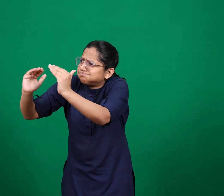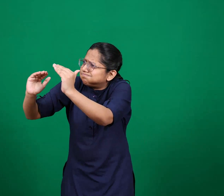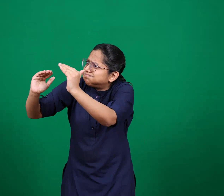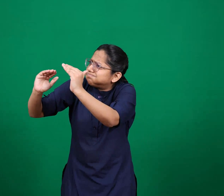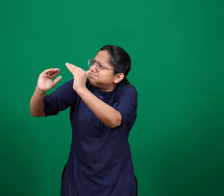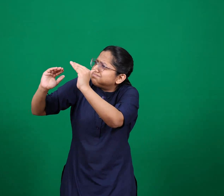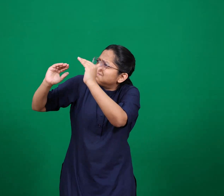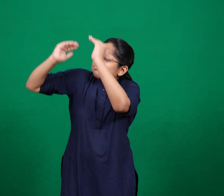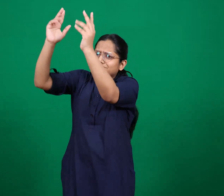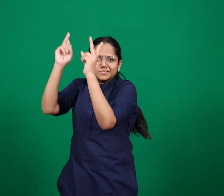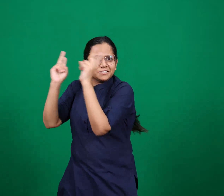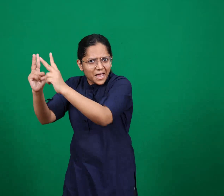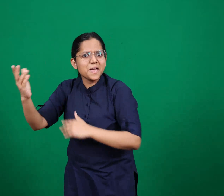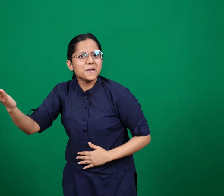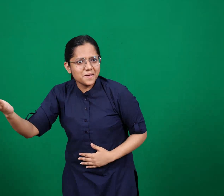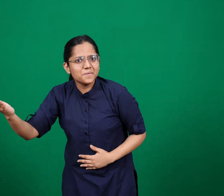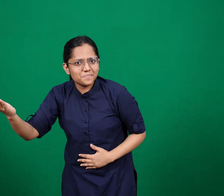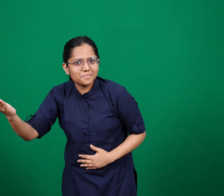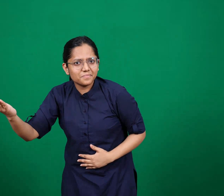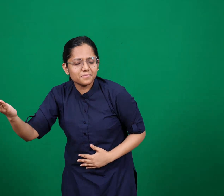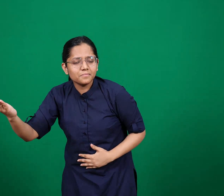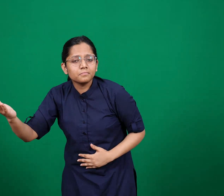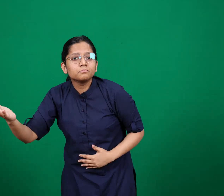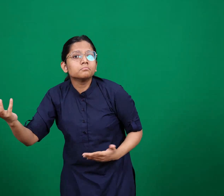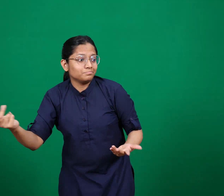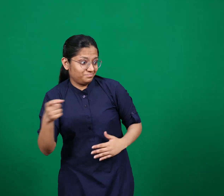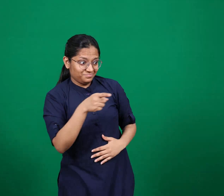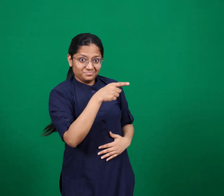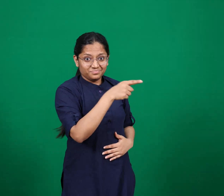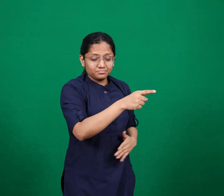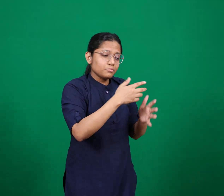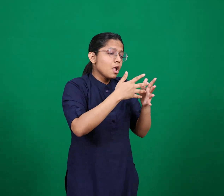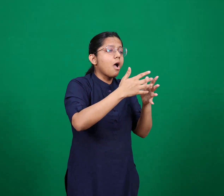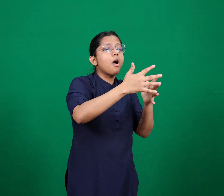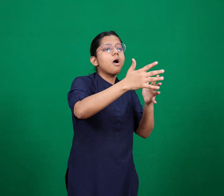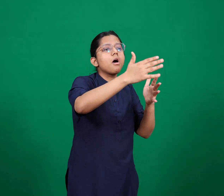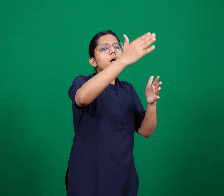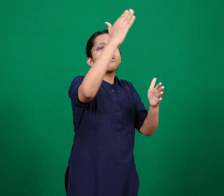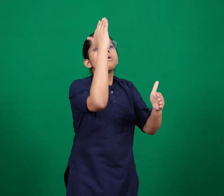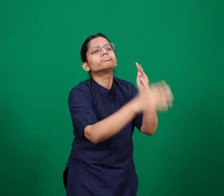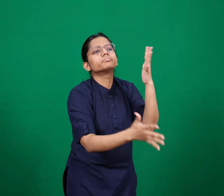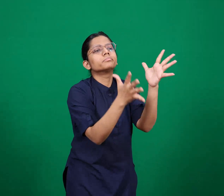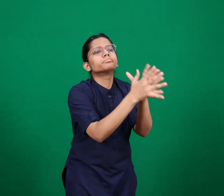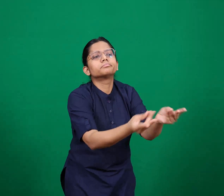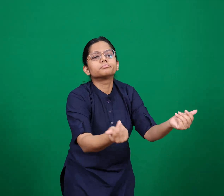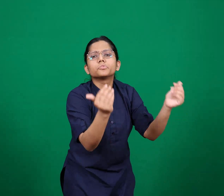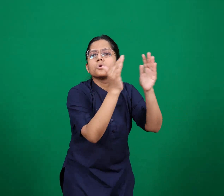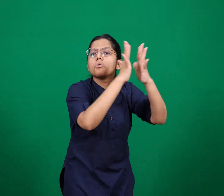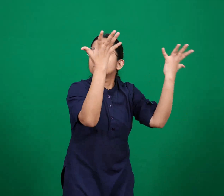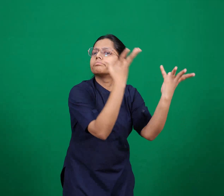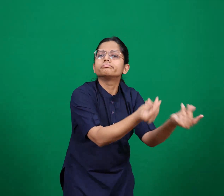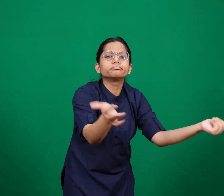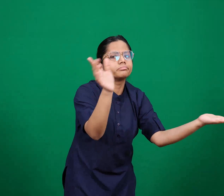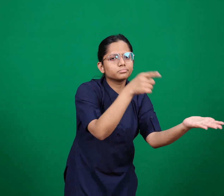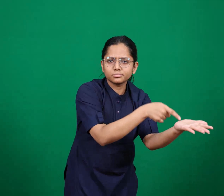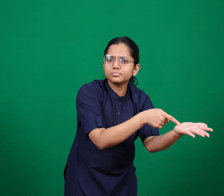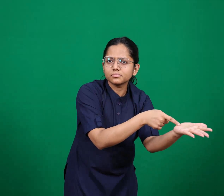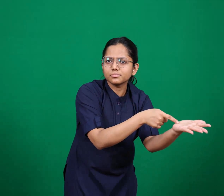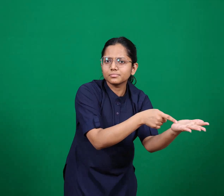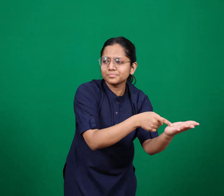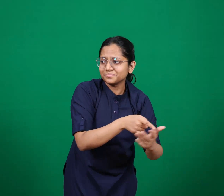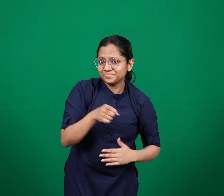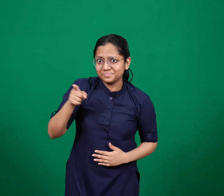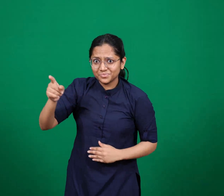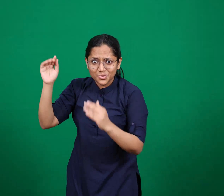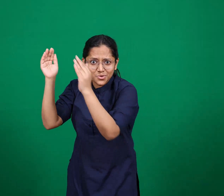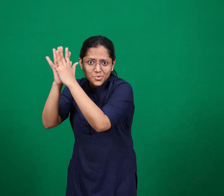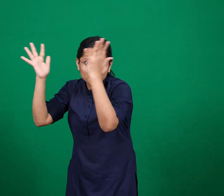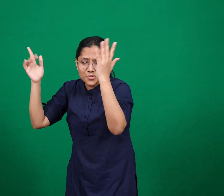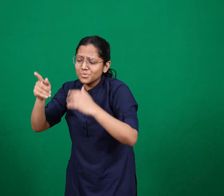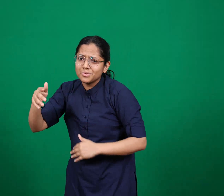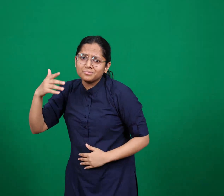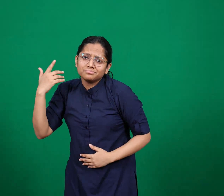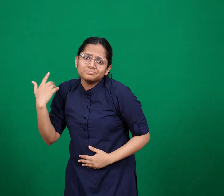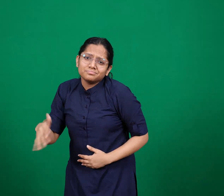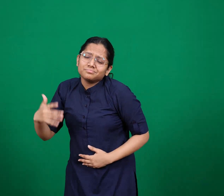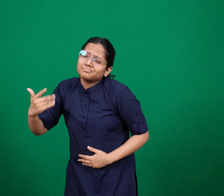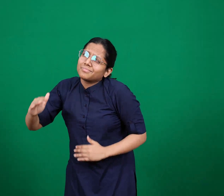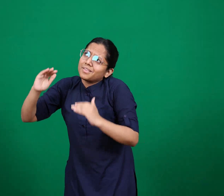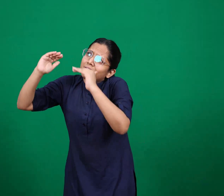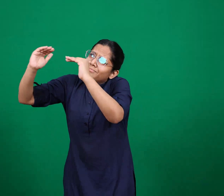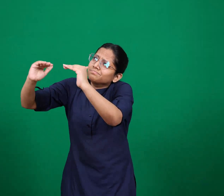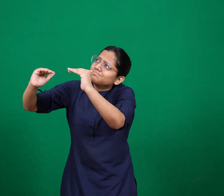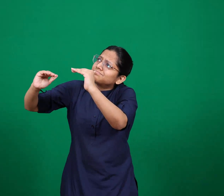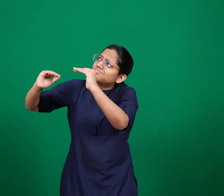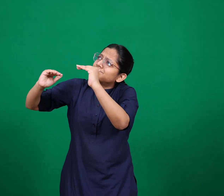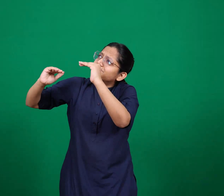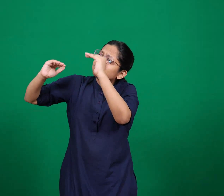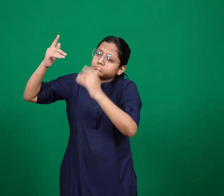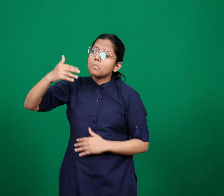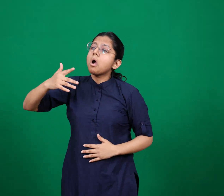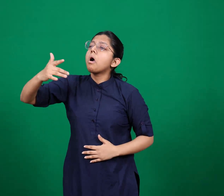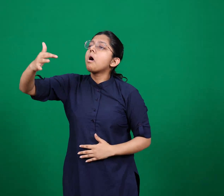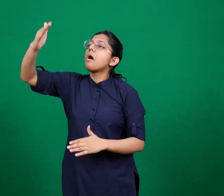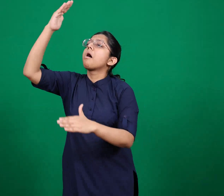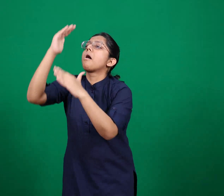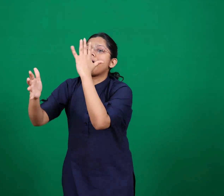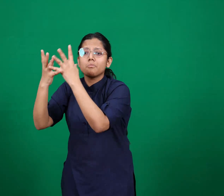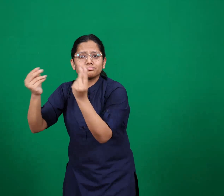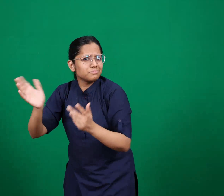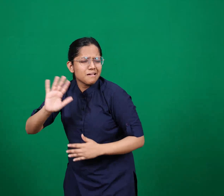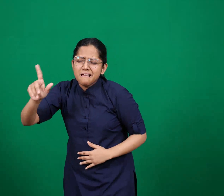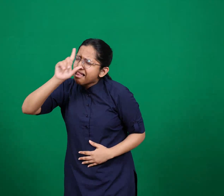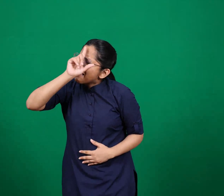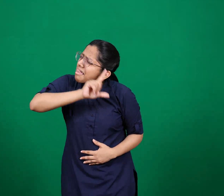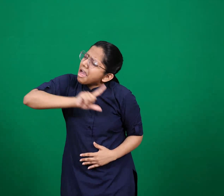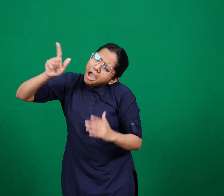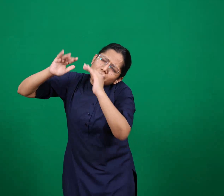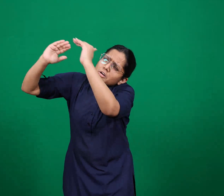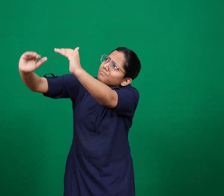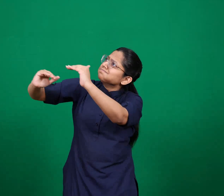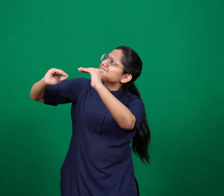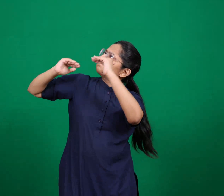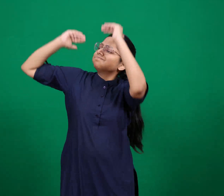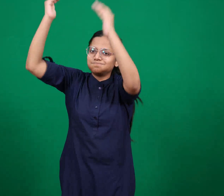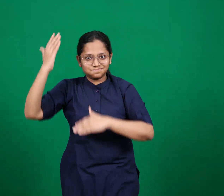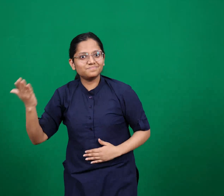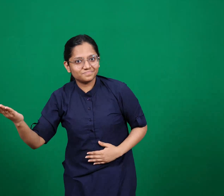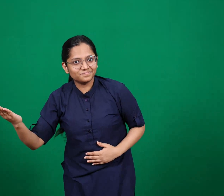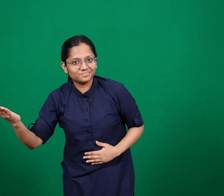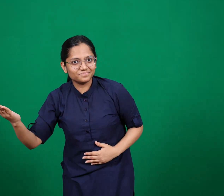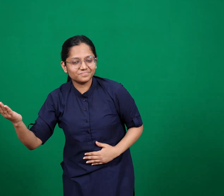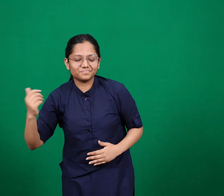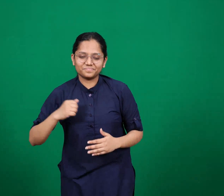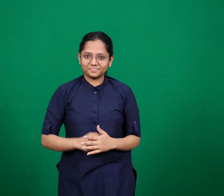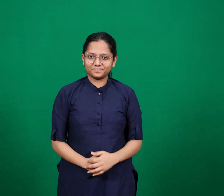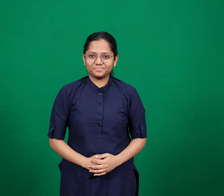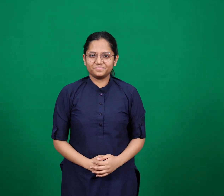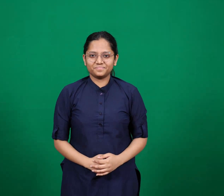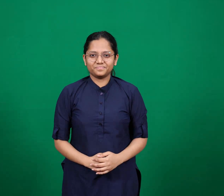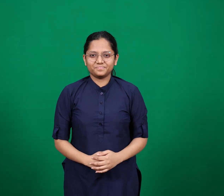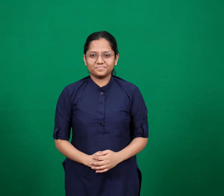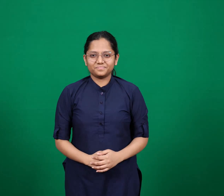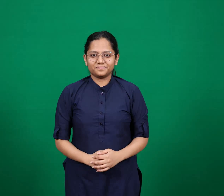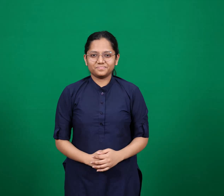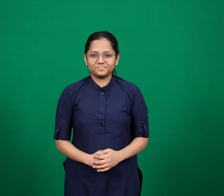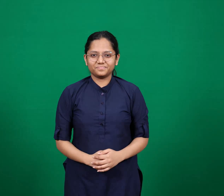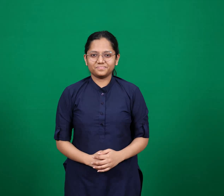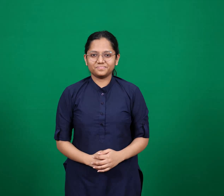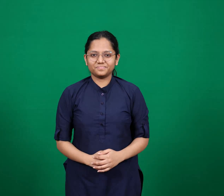For if what was fading away came with glory, how much greater is the glory of that which endures!